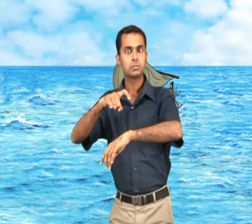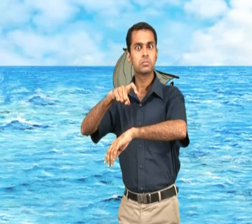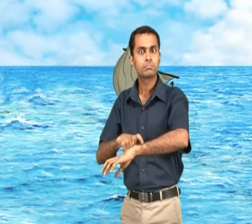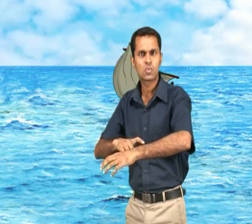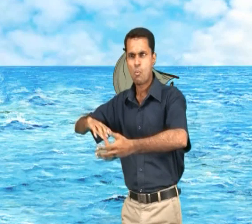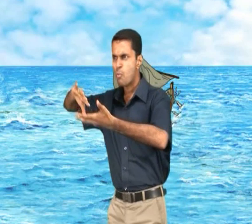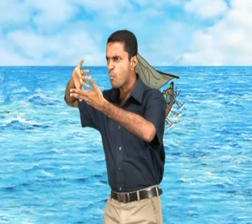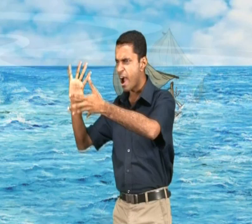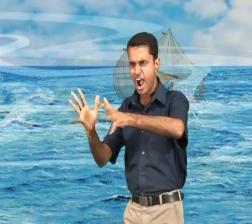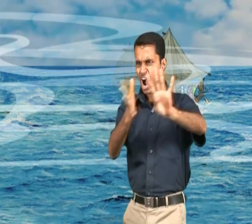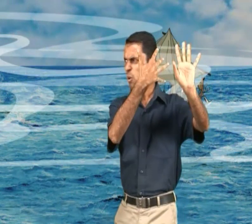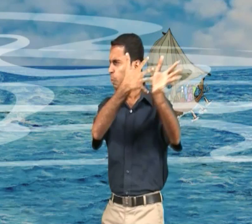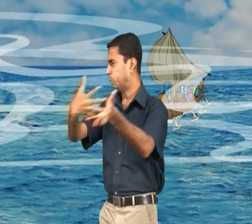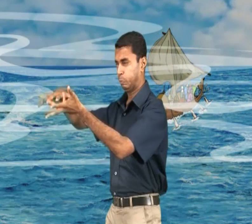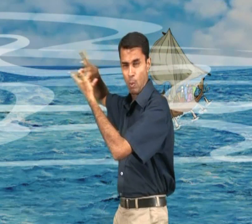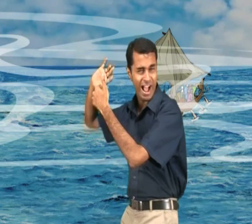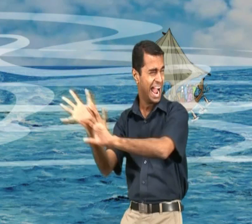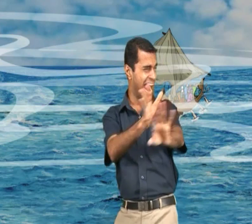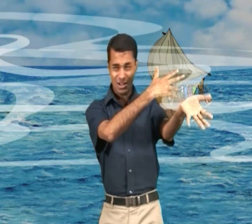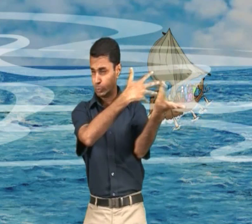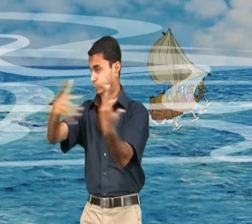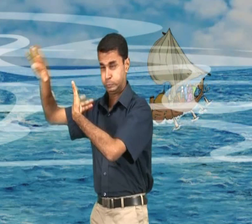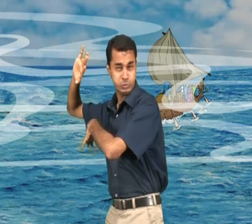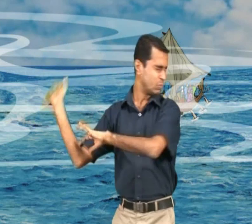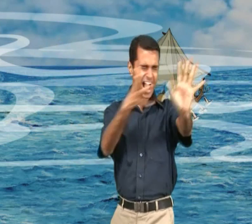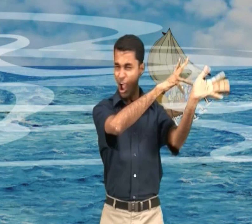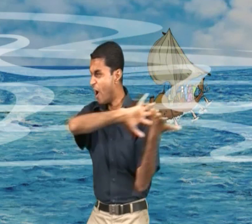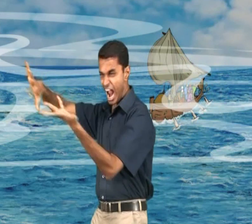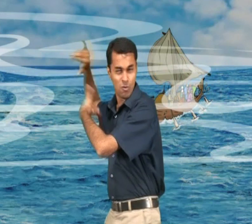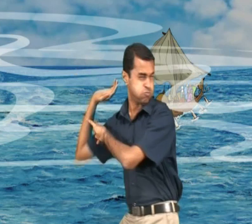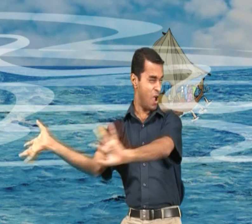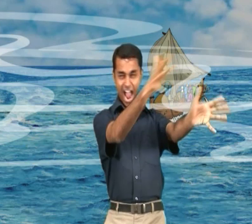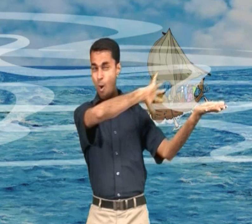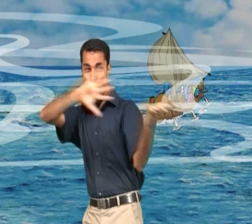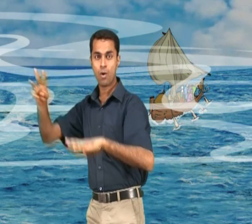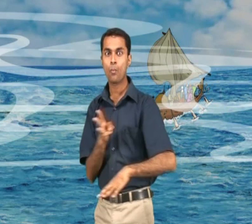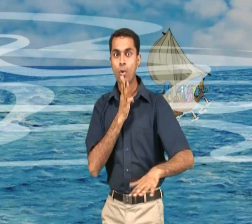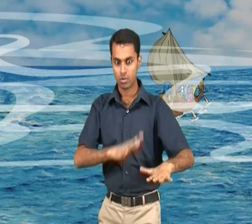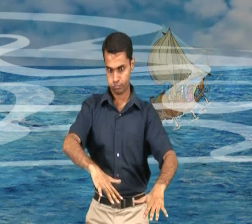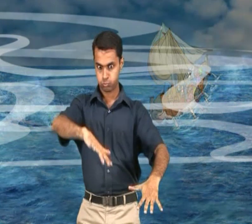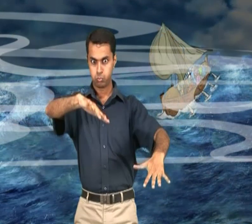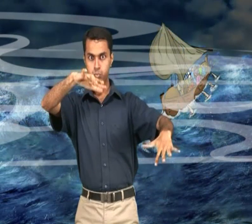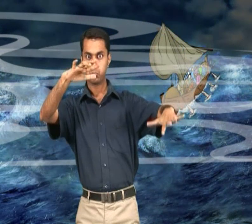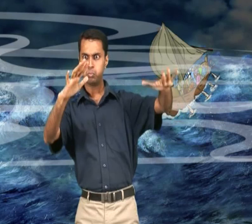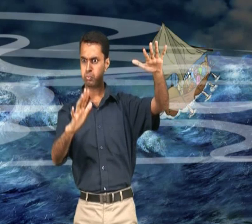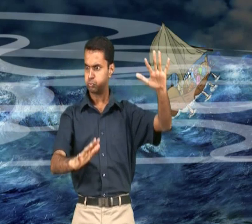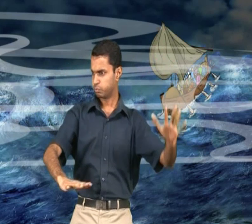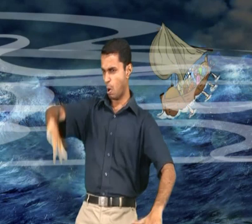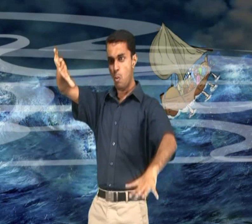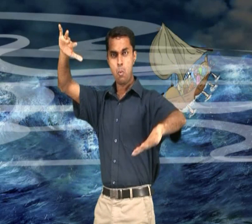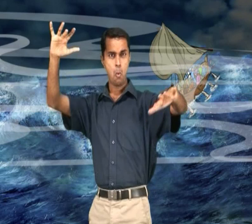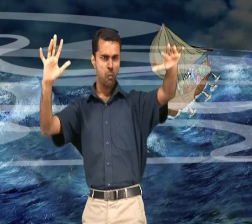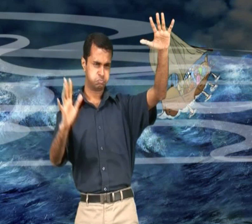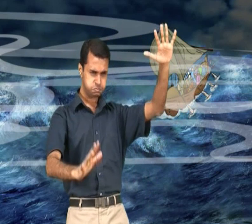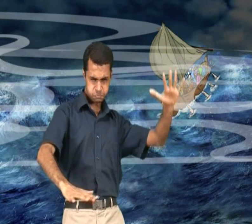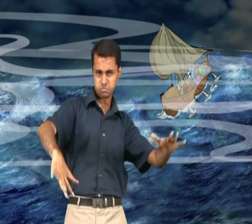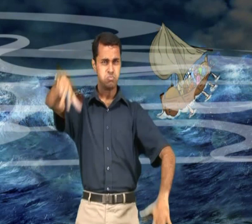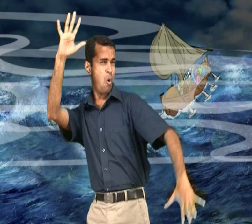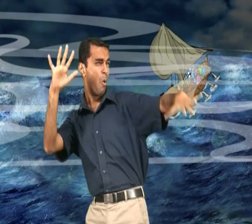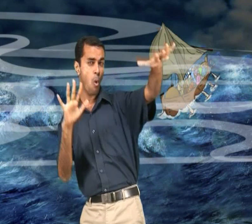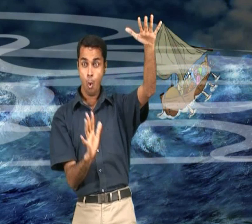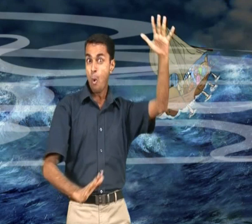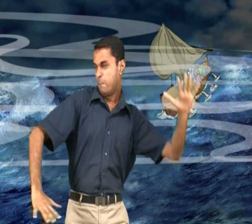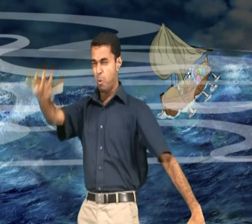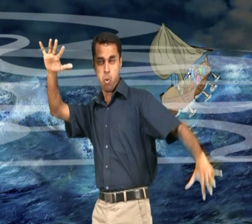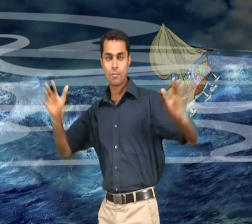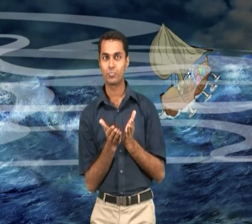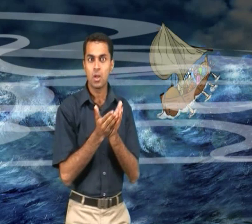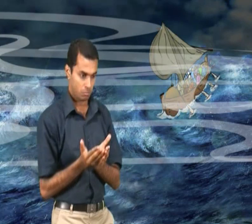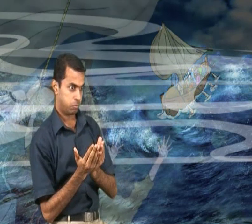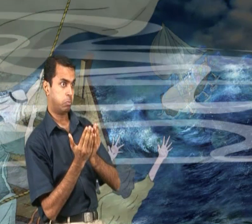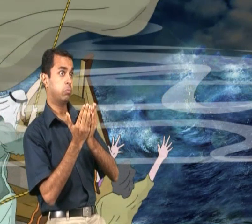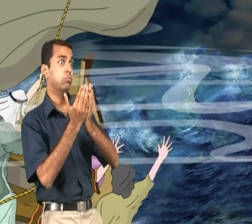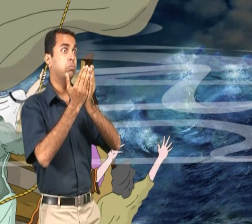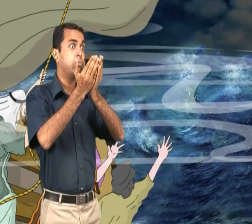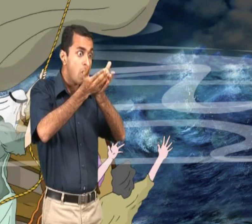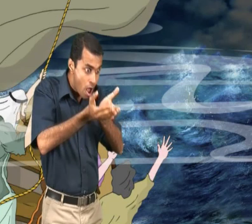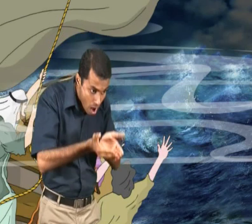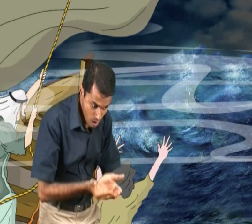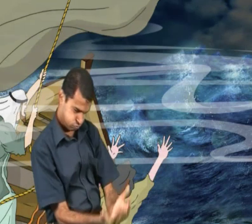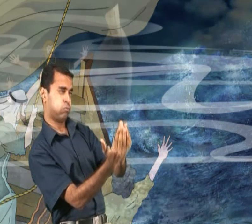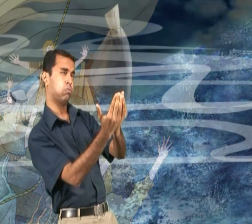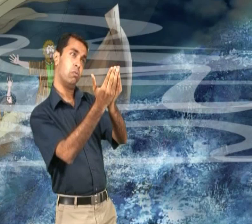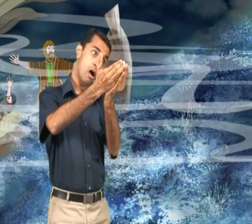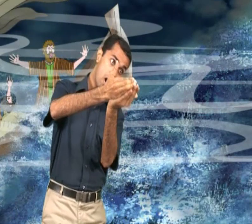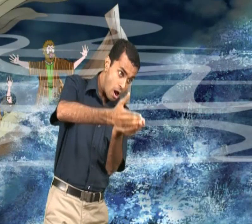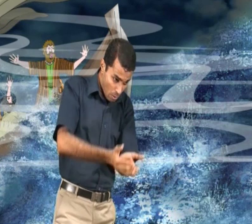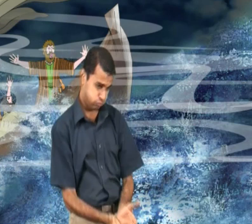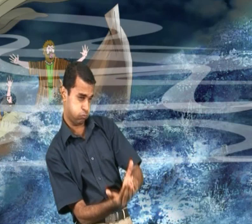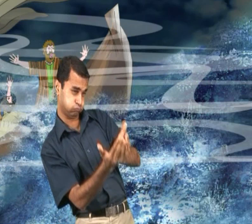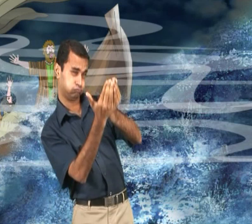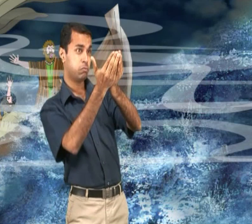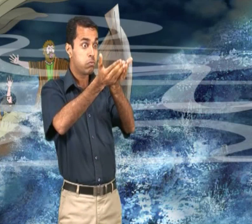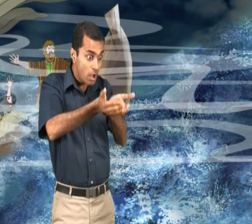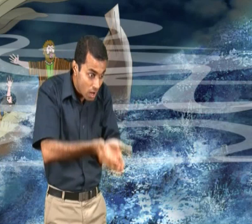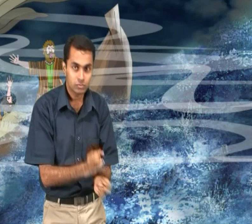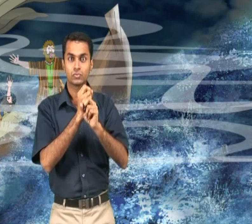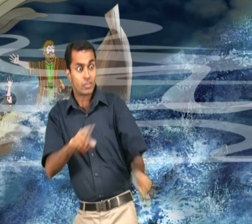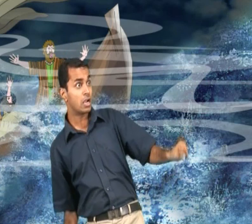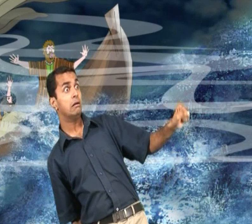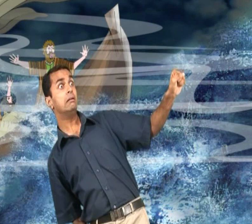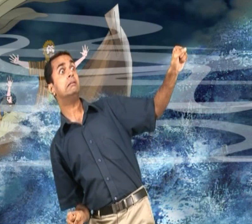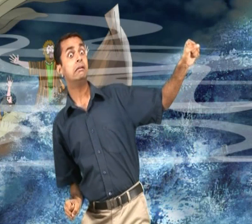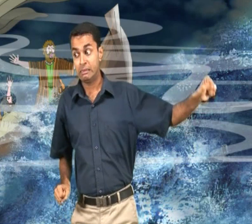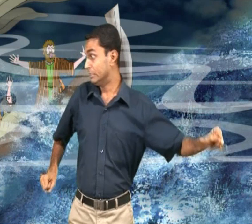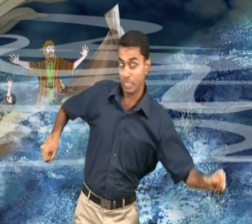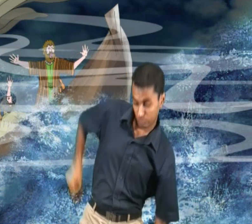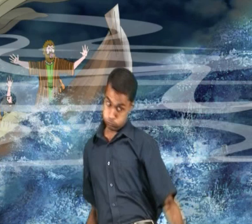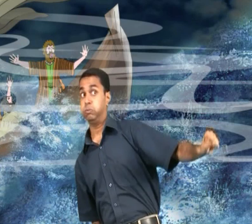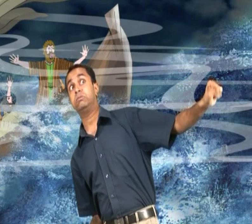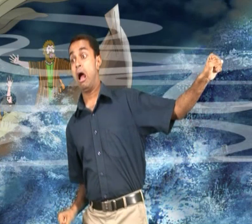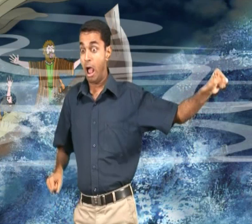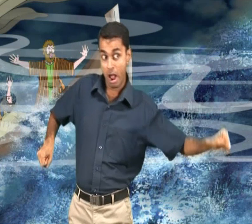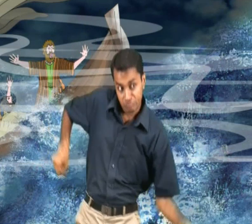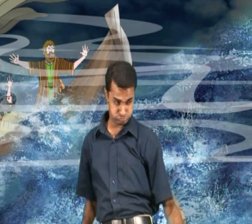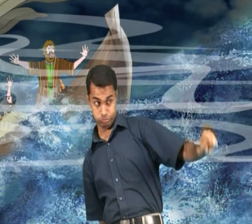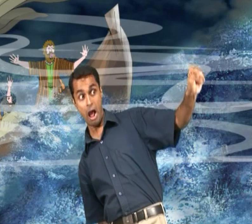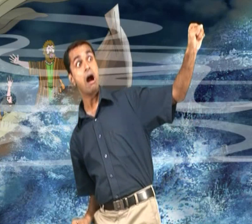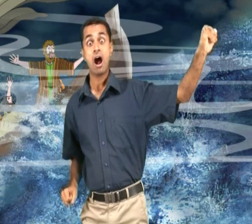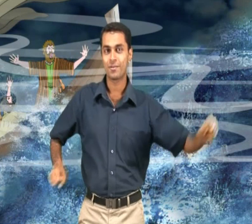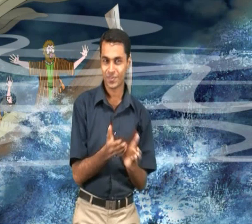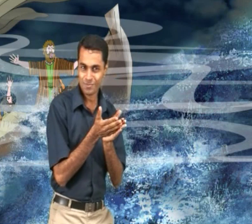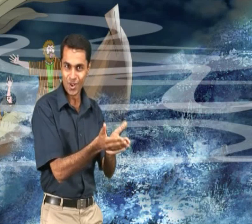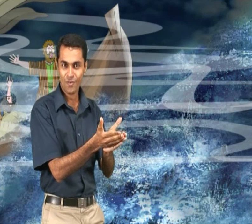Soon a violent windstorm came up, and the waves were breaking over the boat, so that it was being swamped.